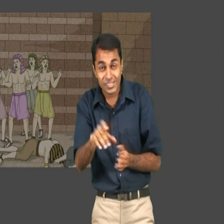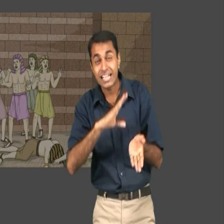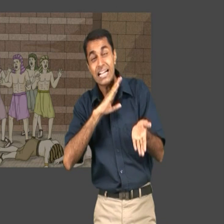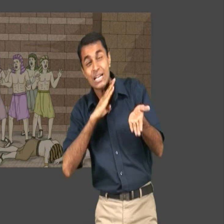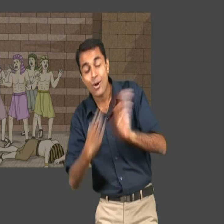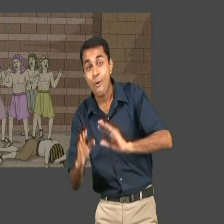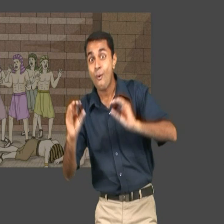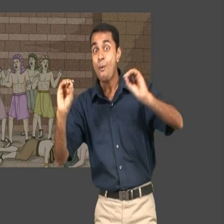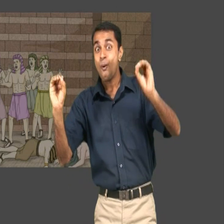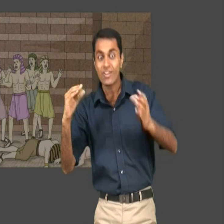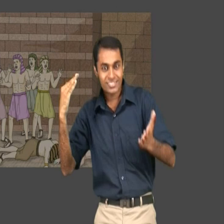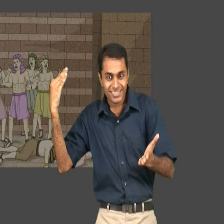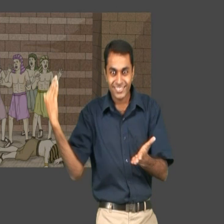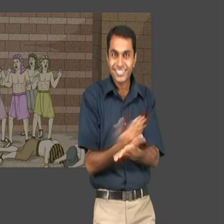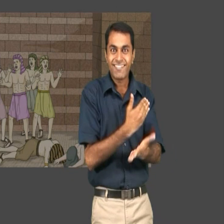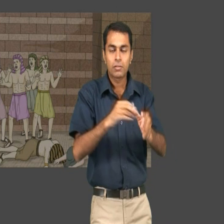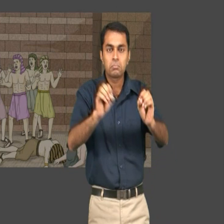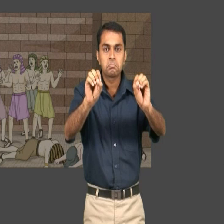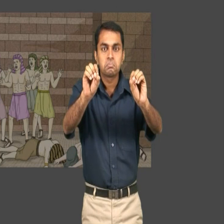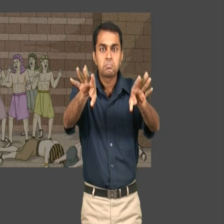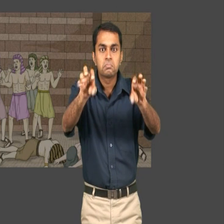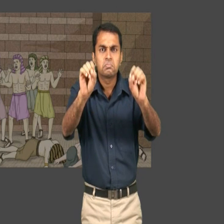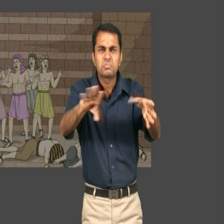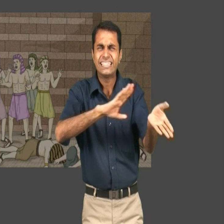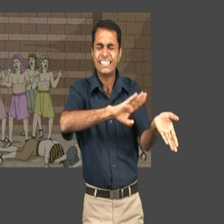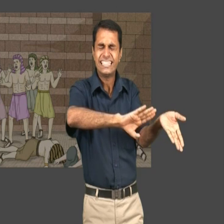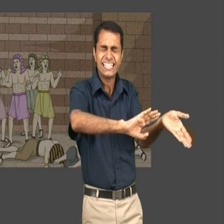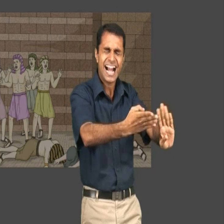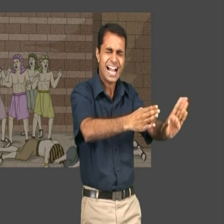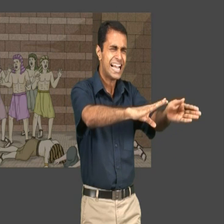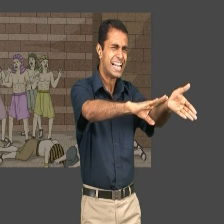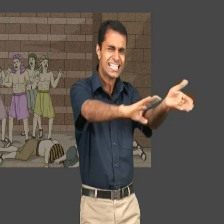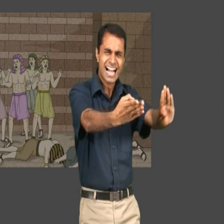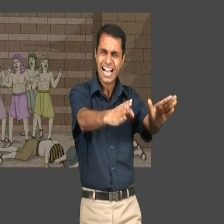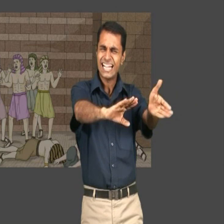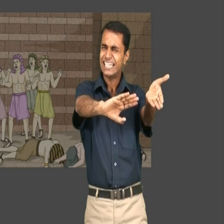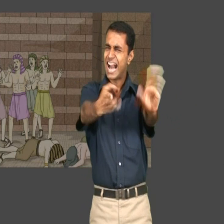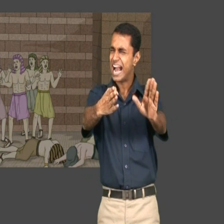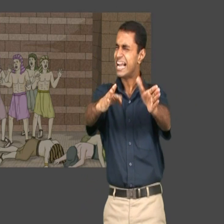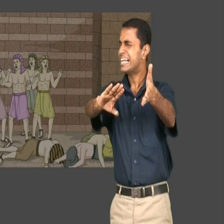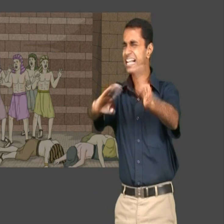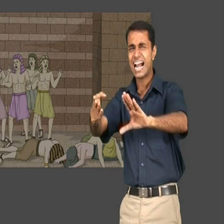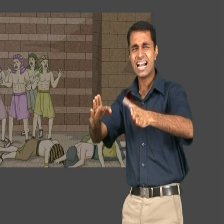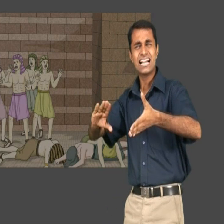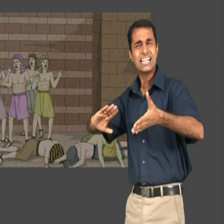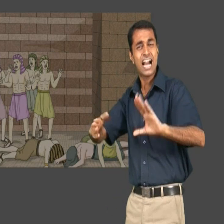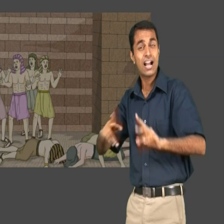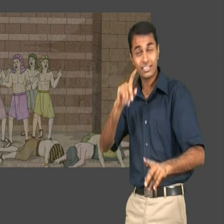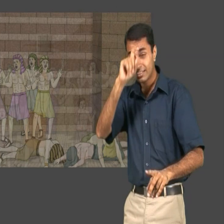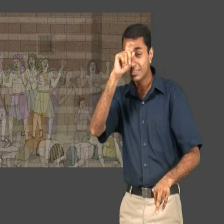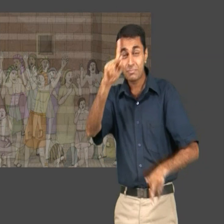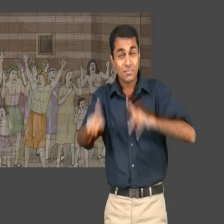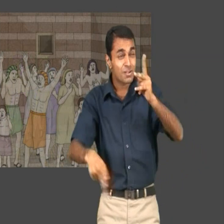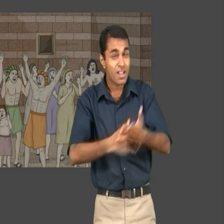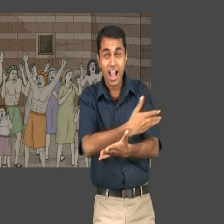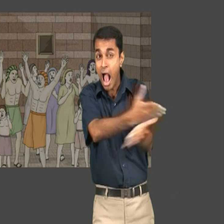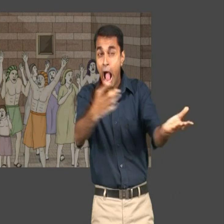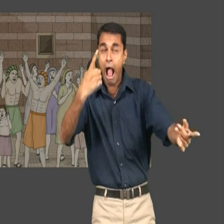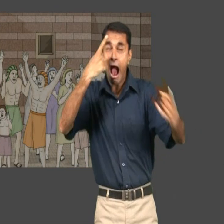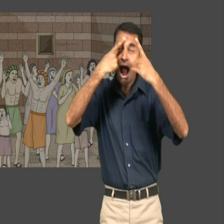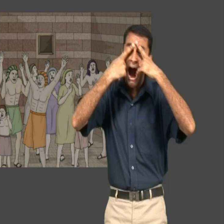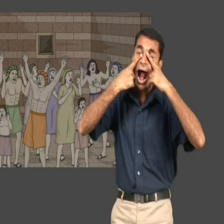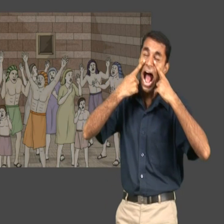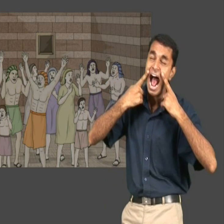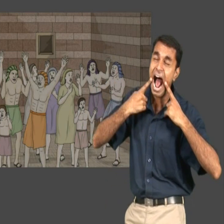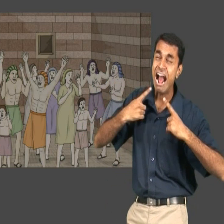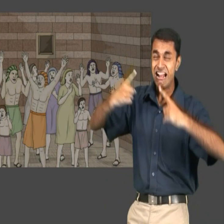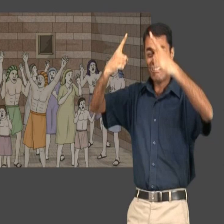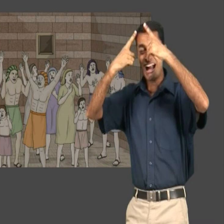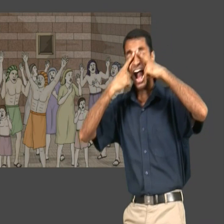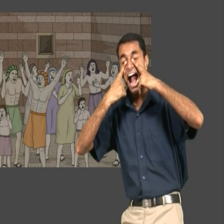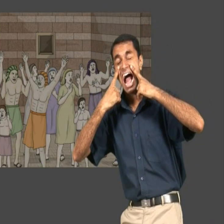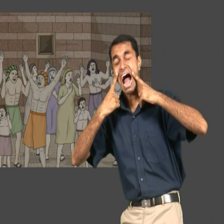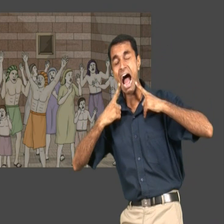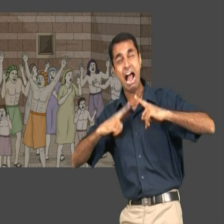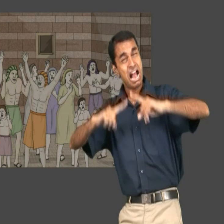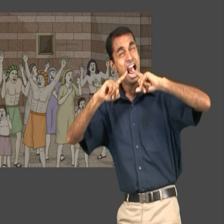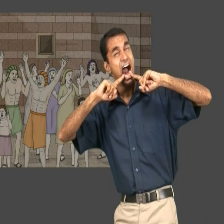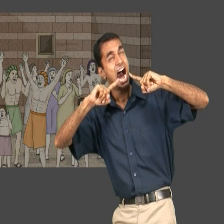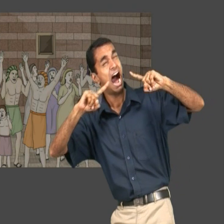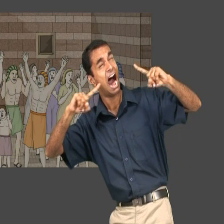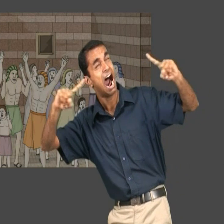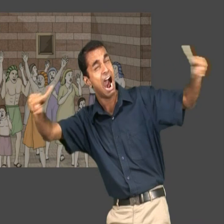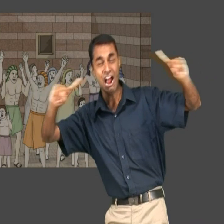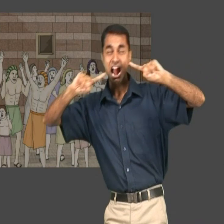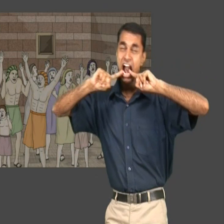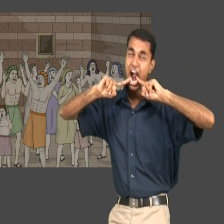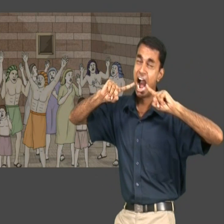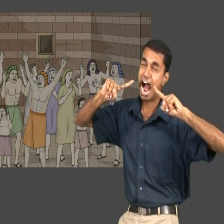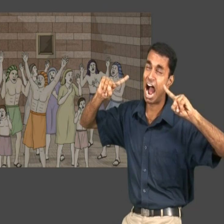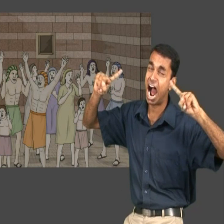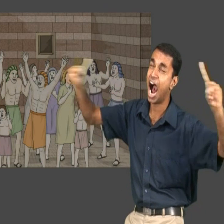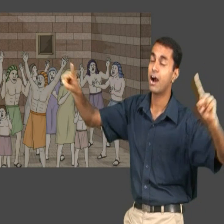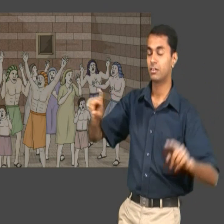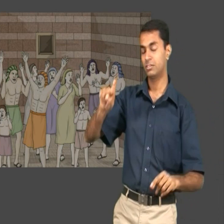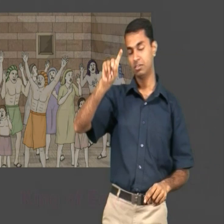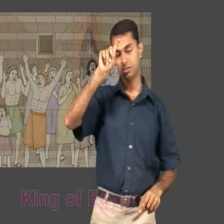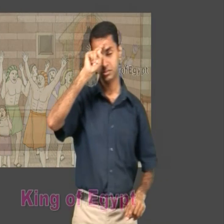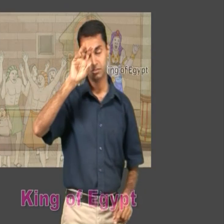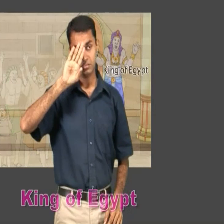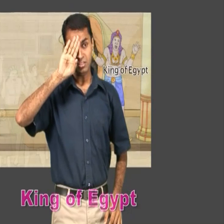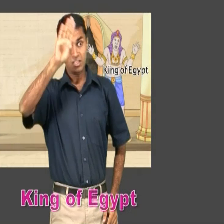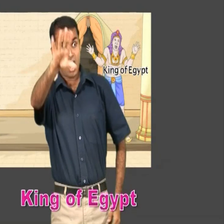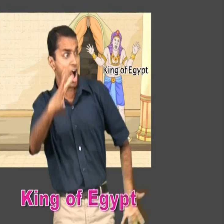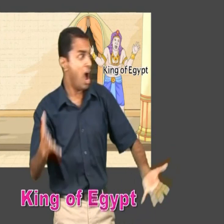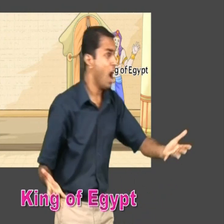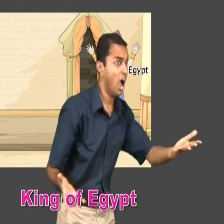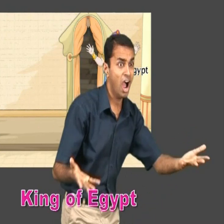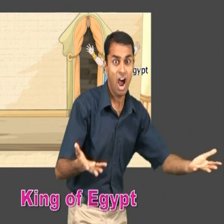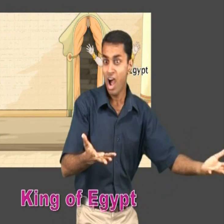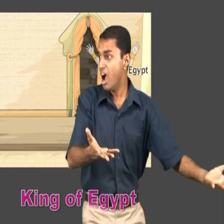for there was no house without someone dead.